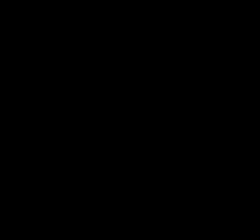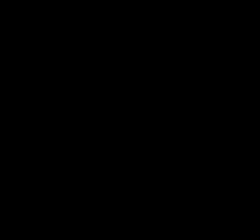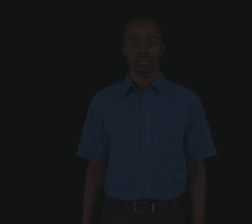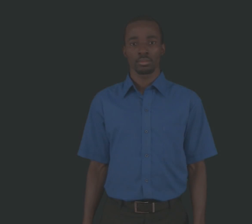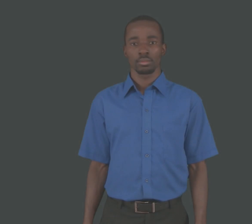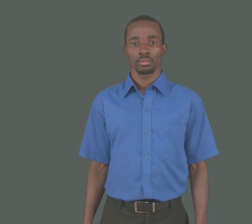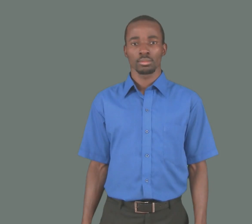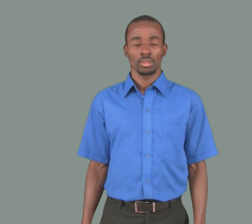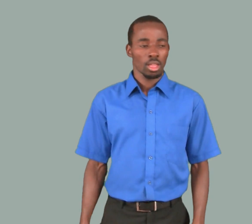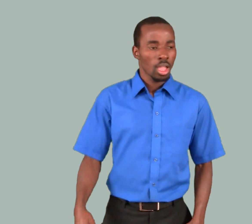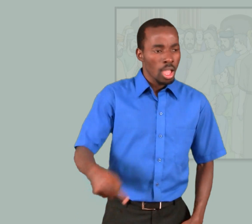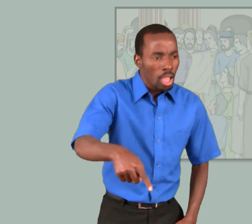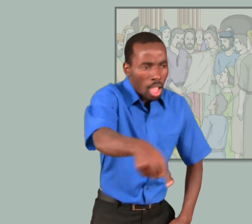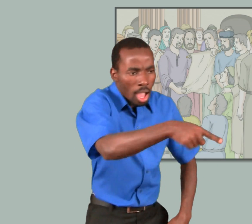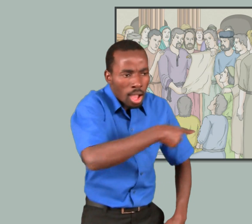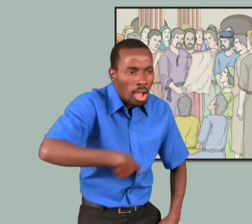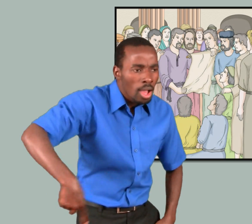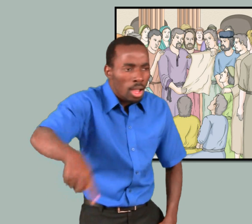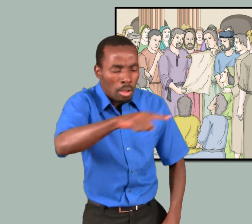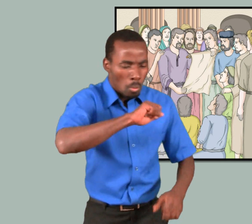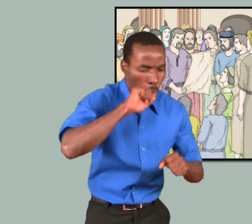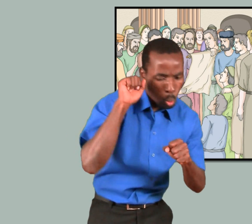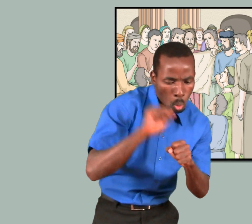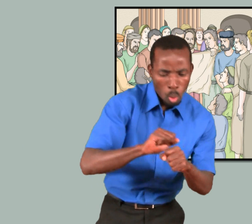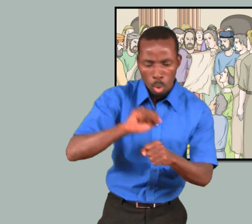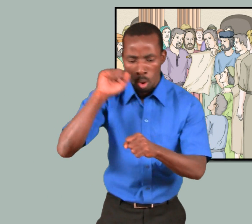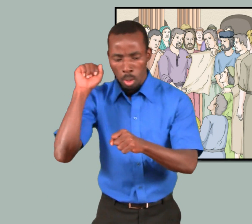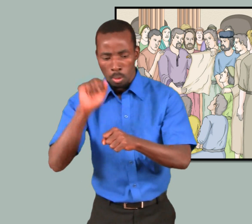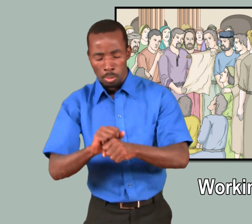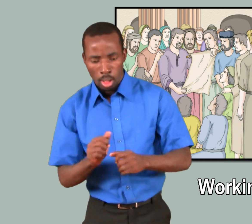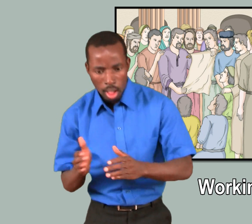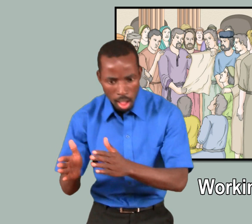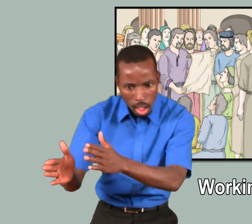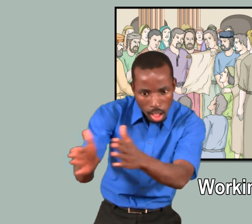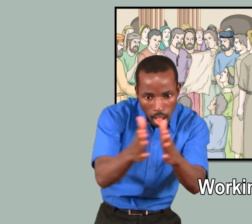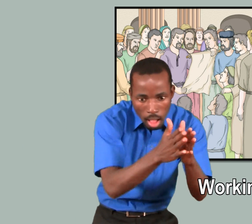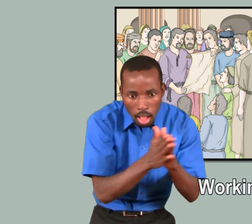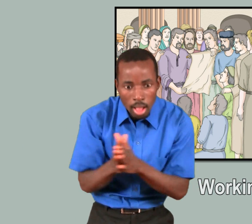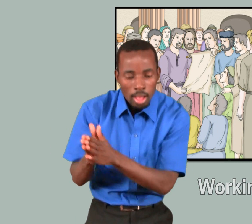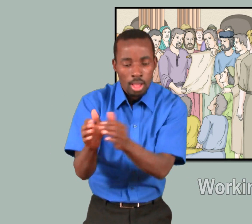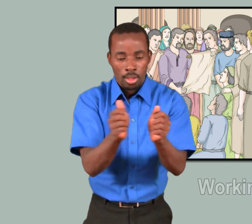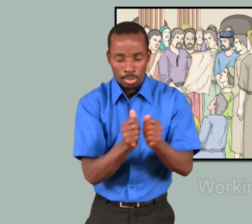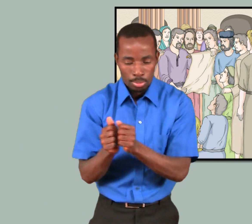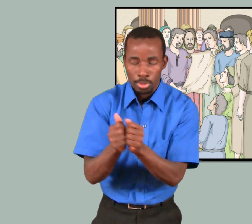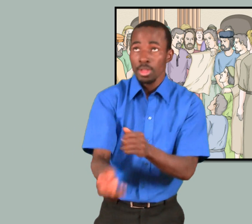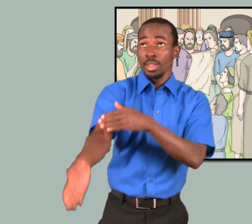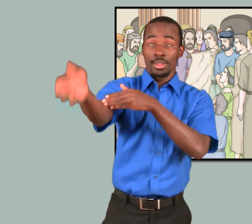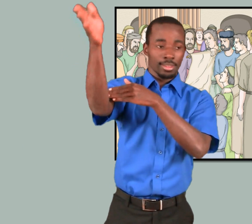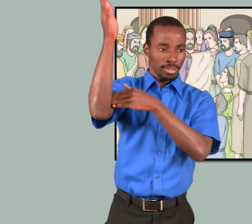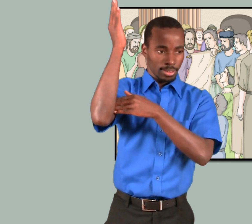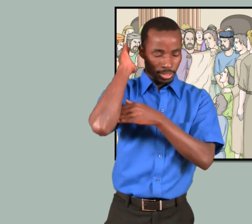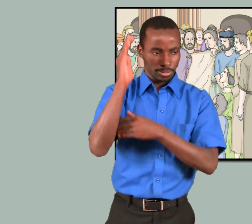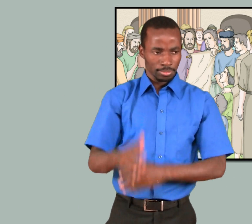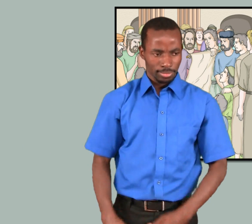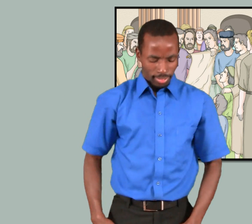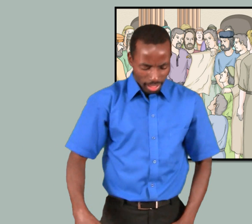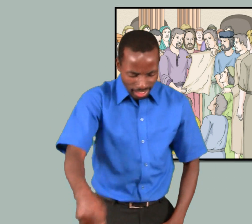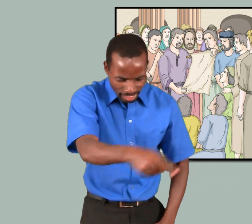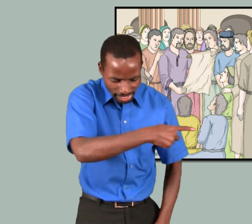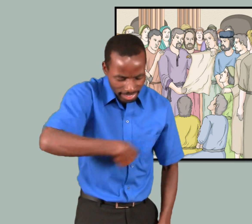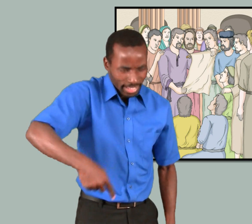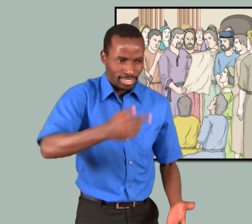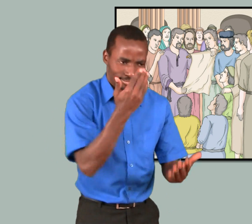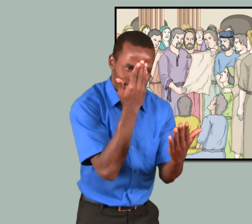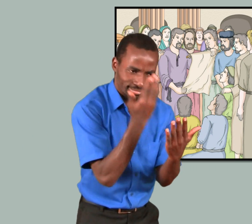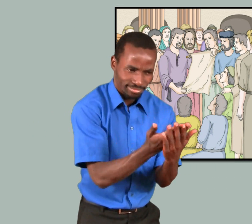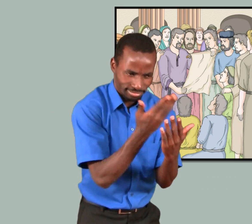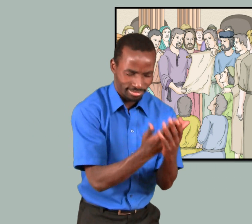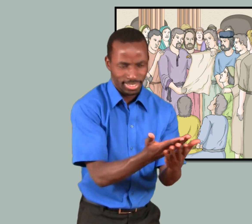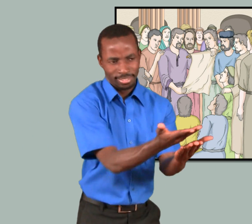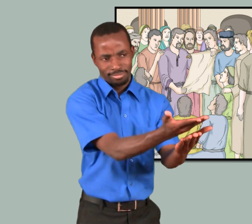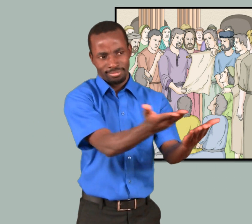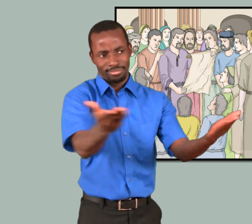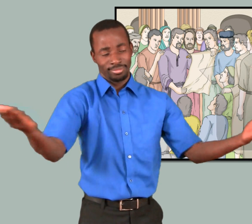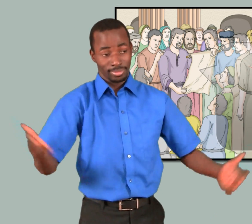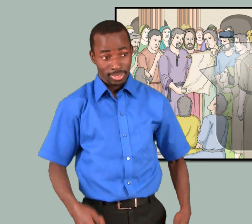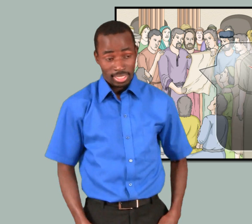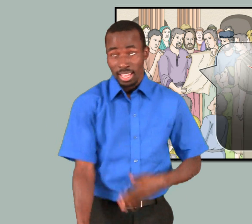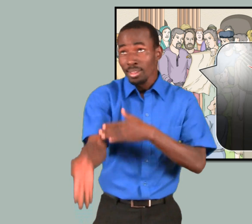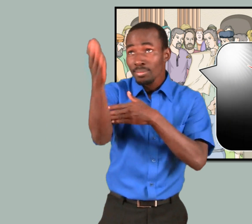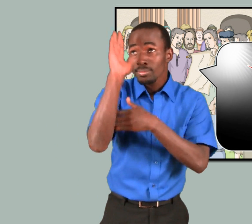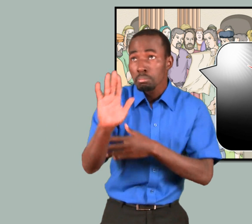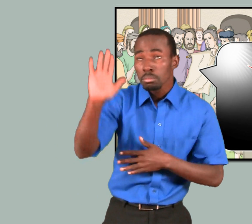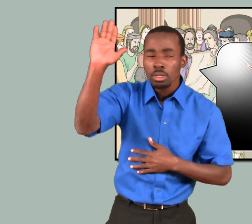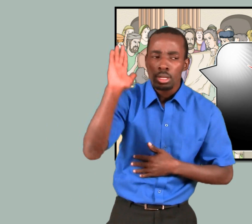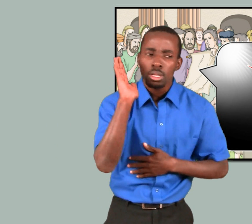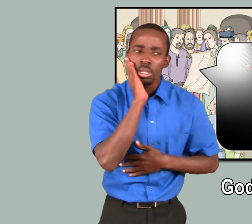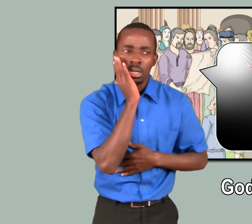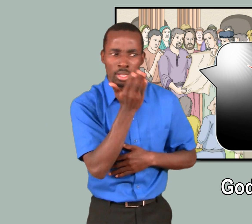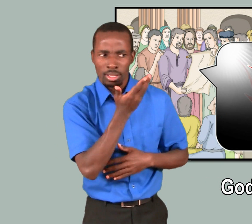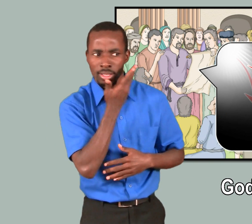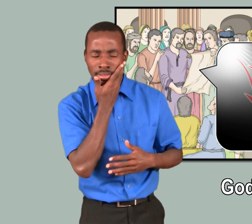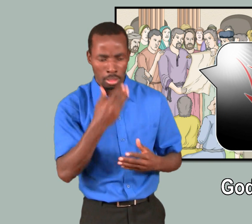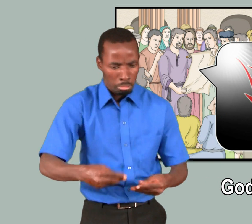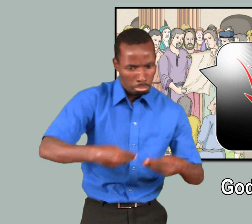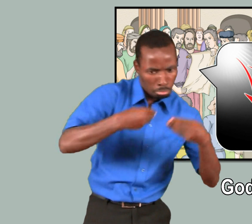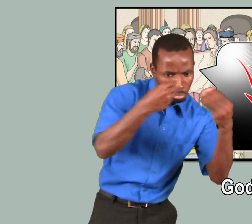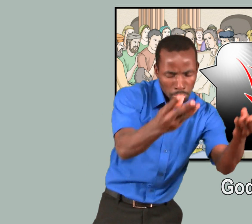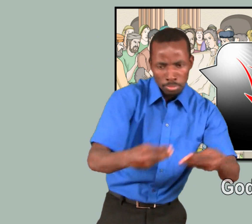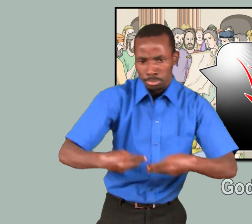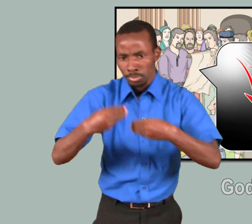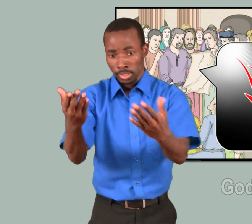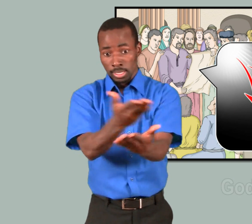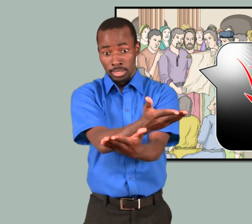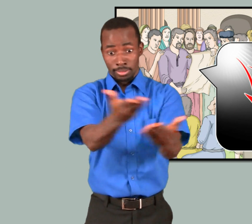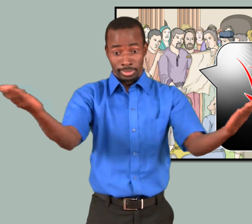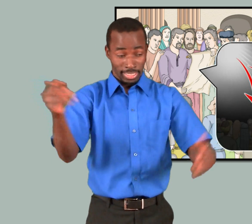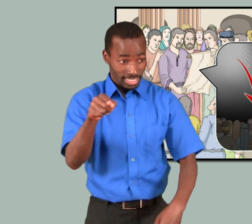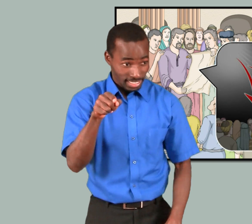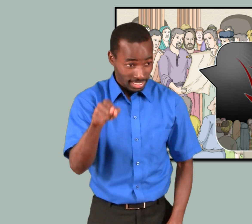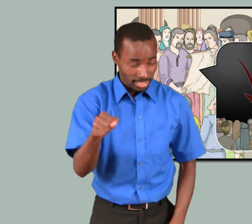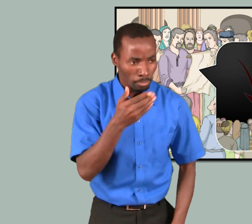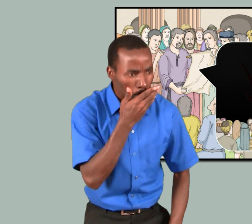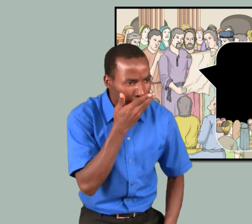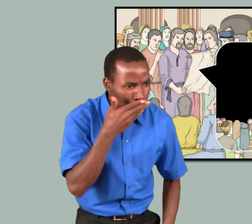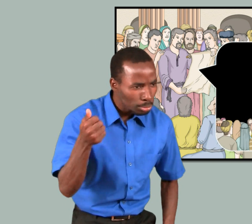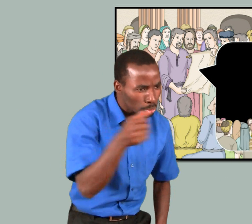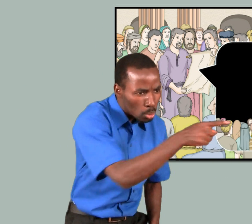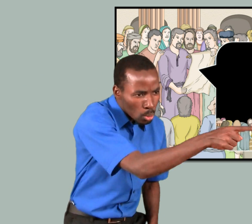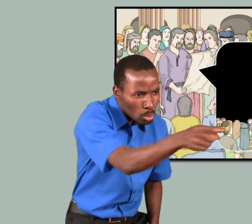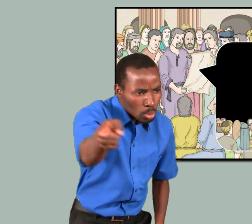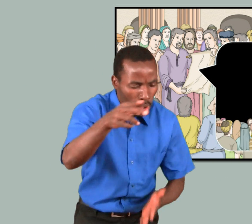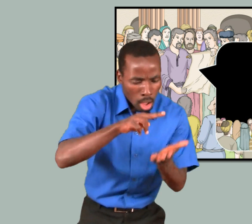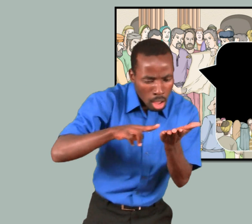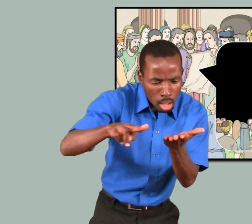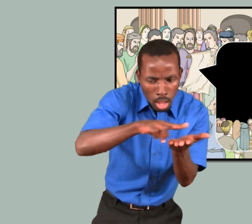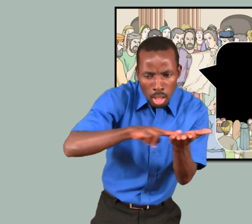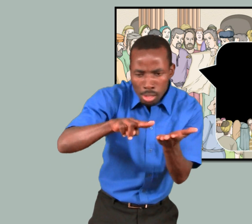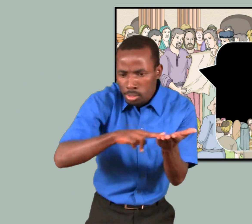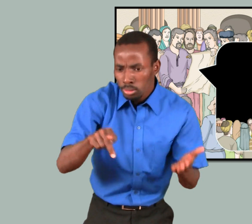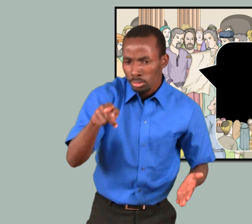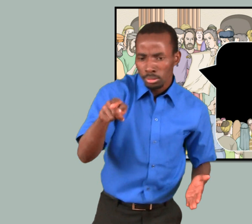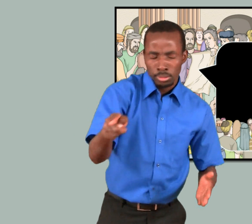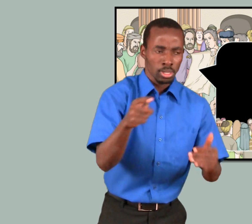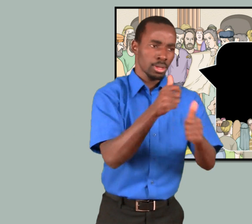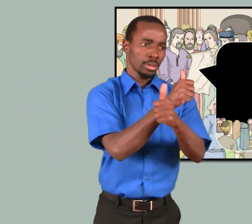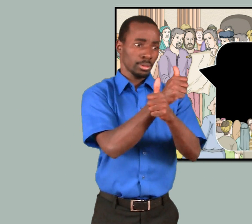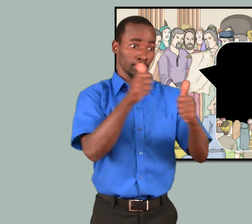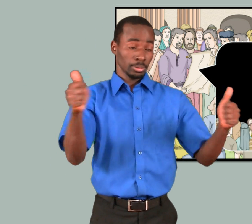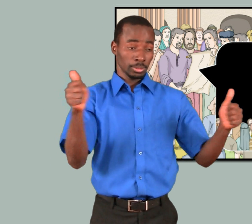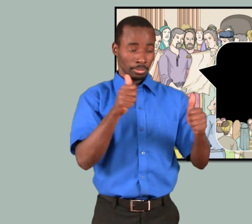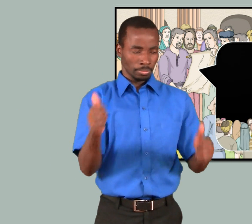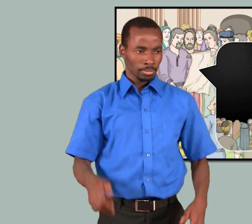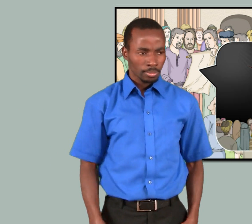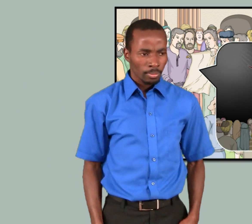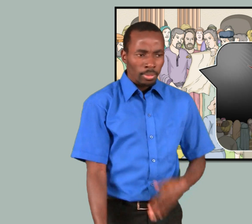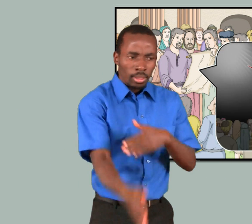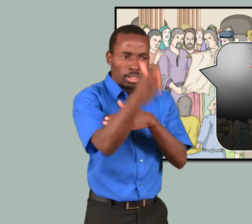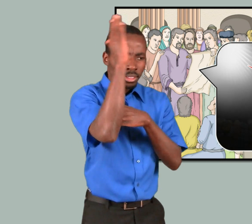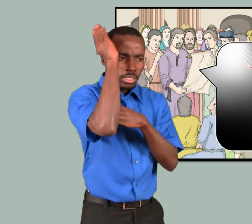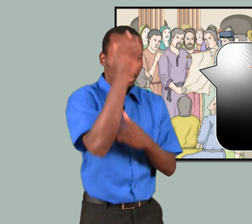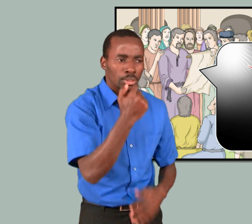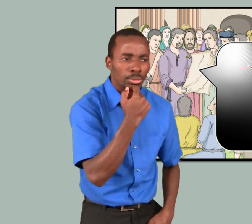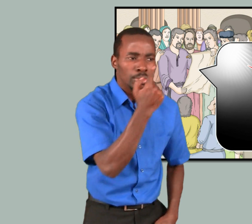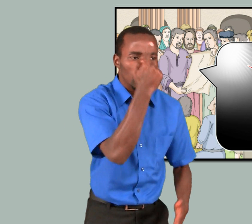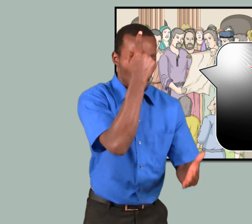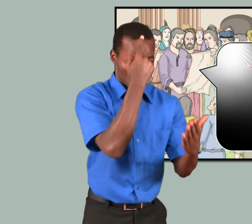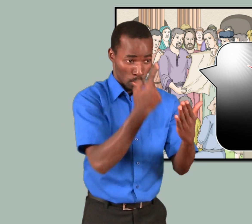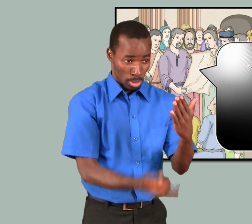As God’s fellow workers, then, we urge you not to receive God’s grace in vain.